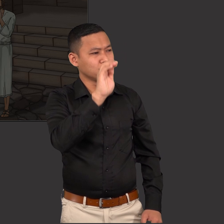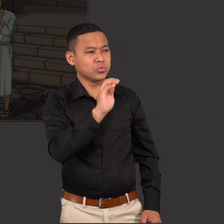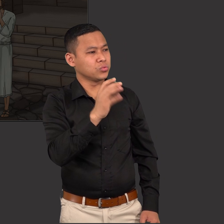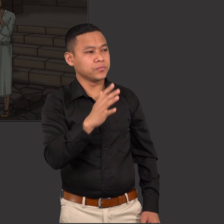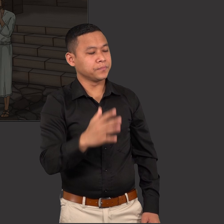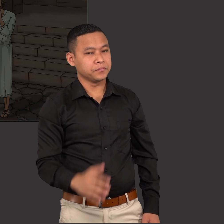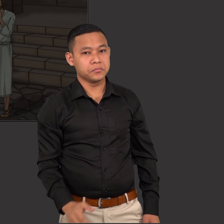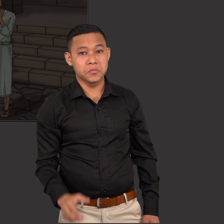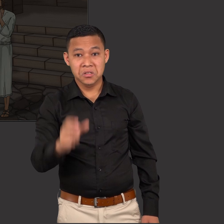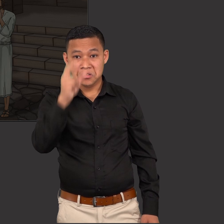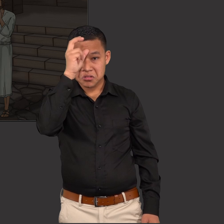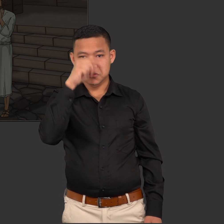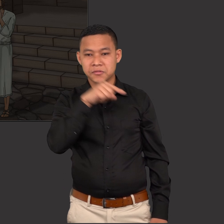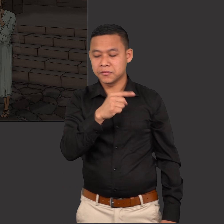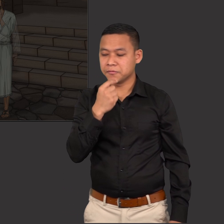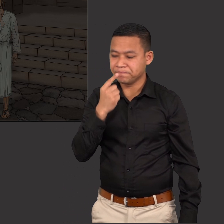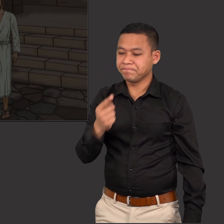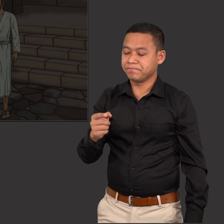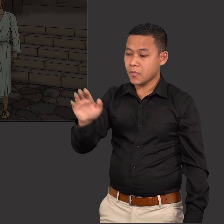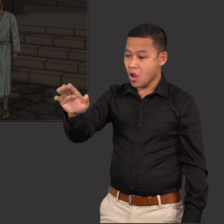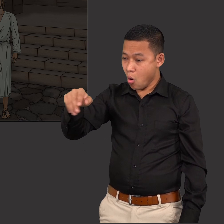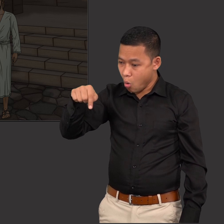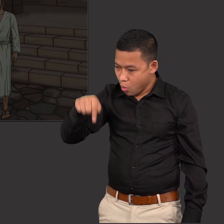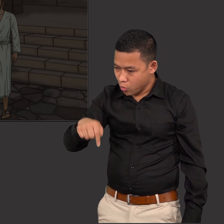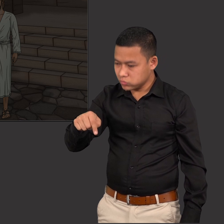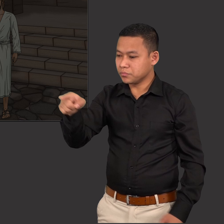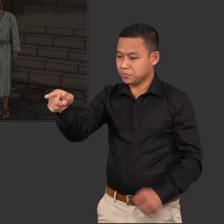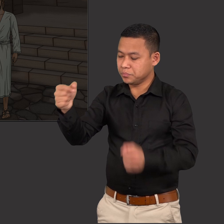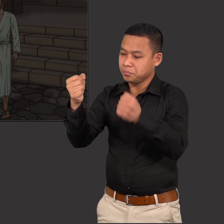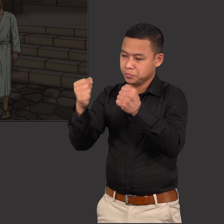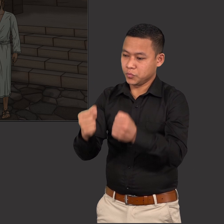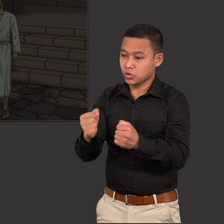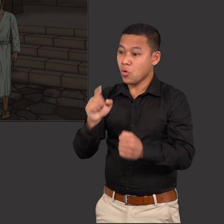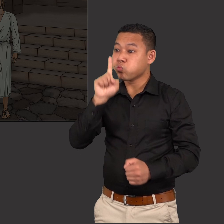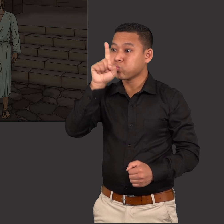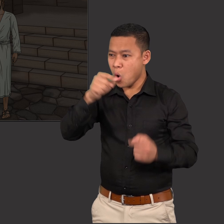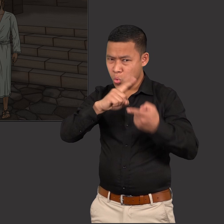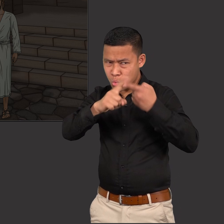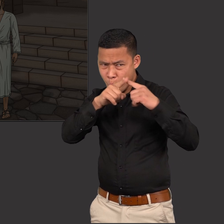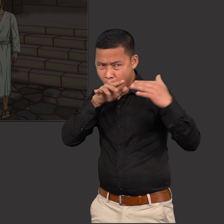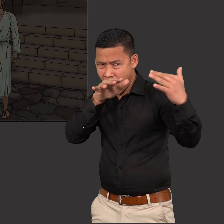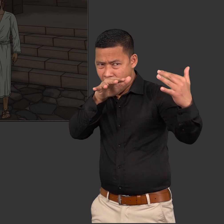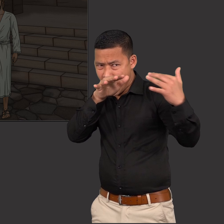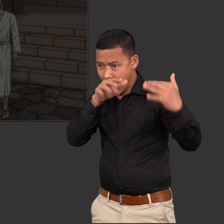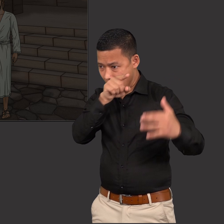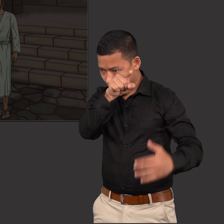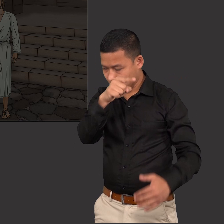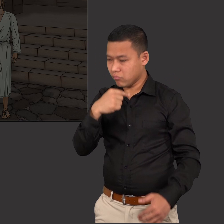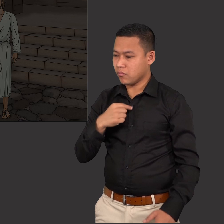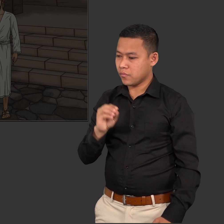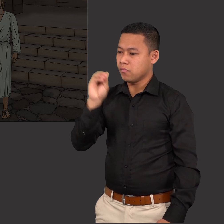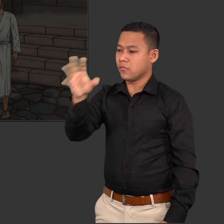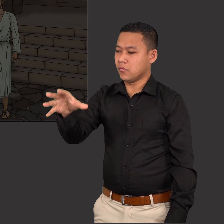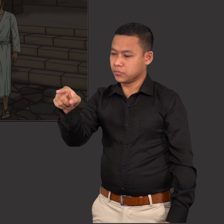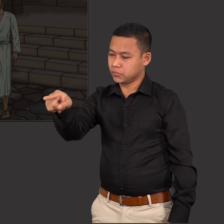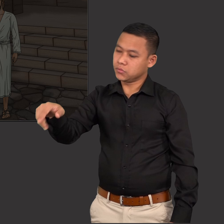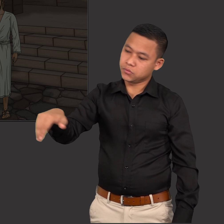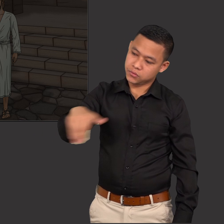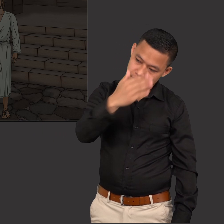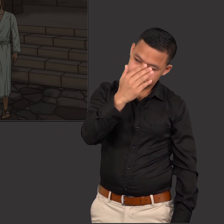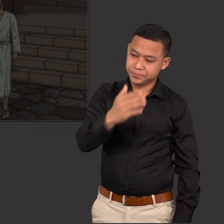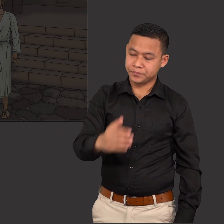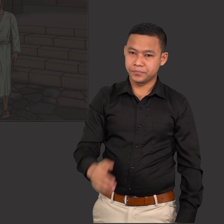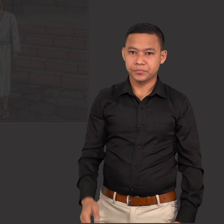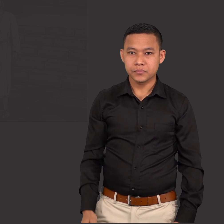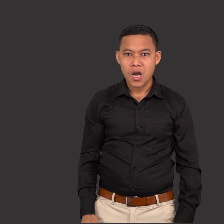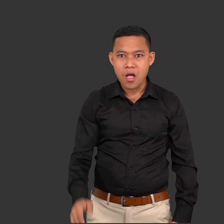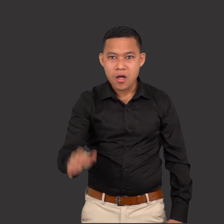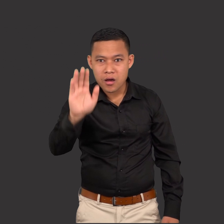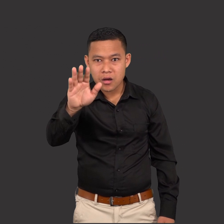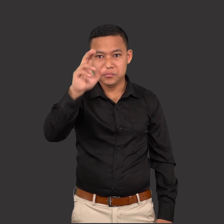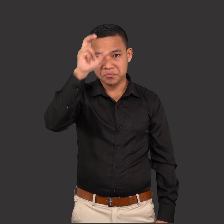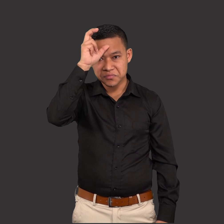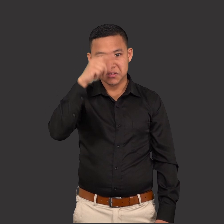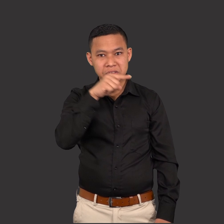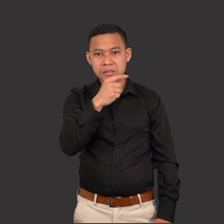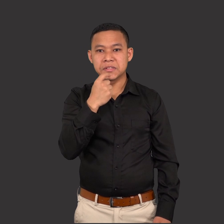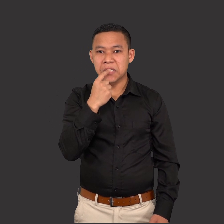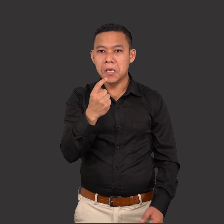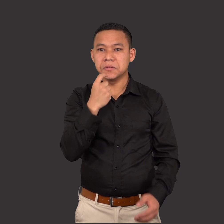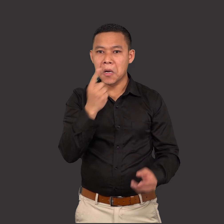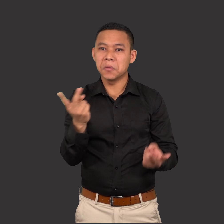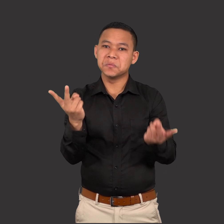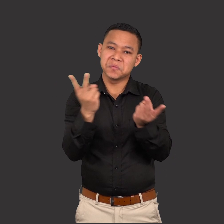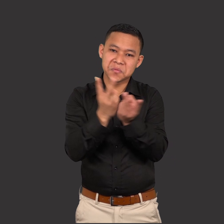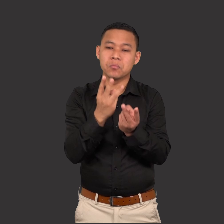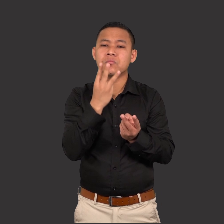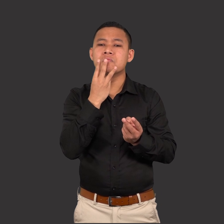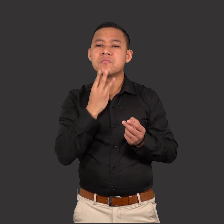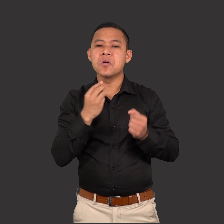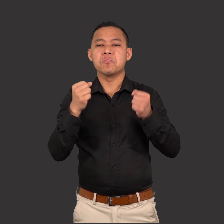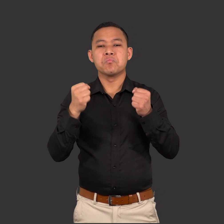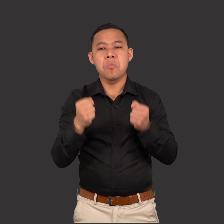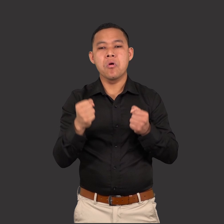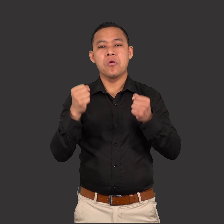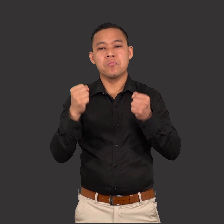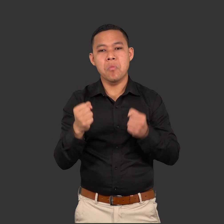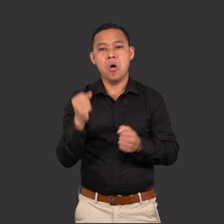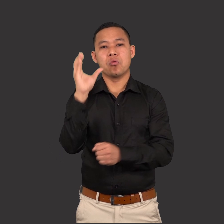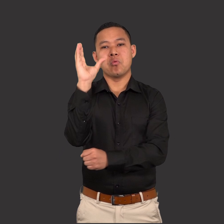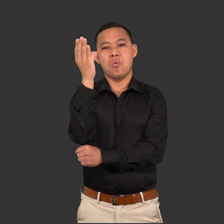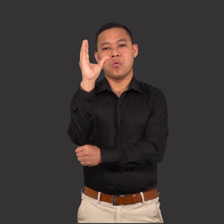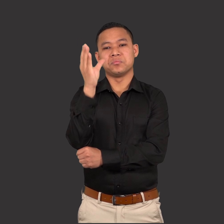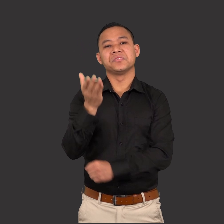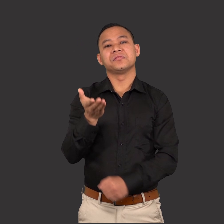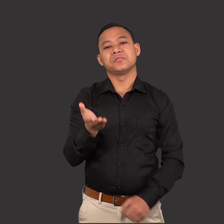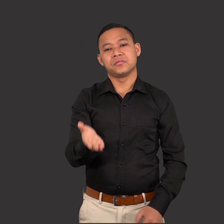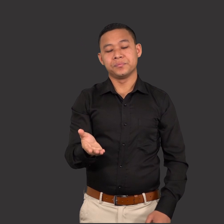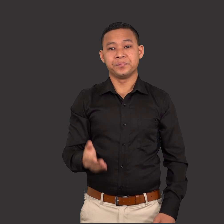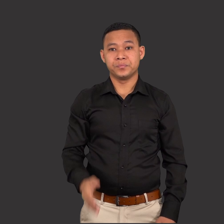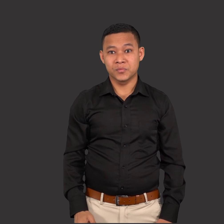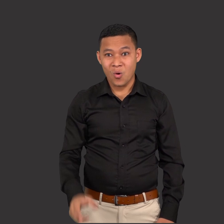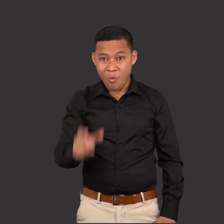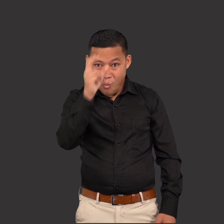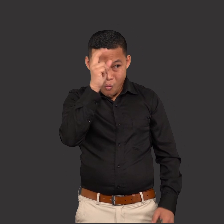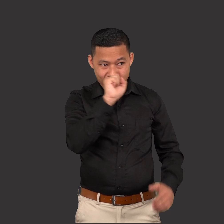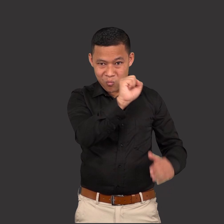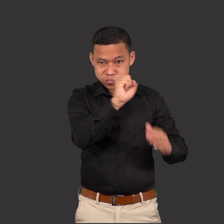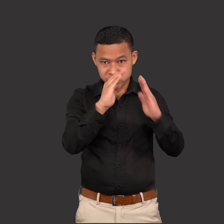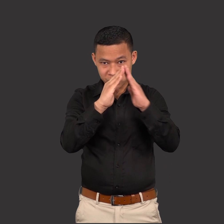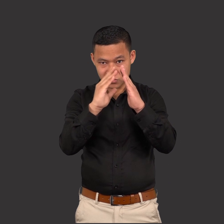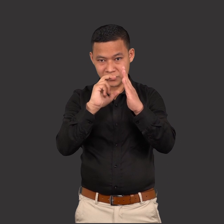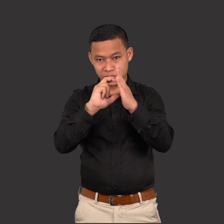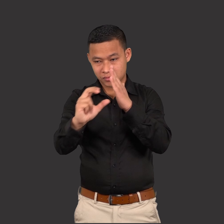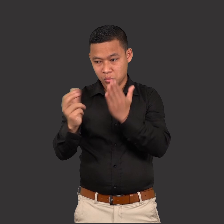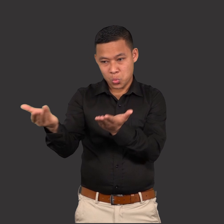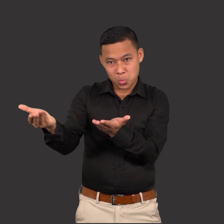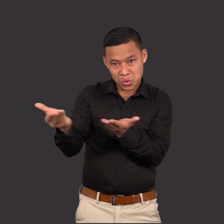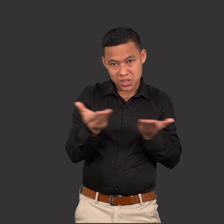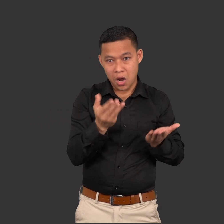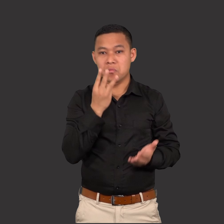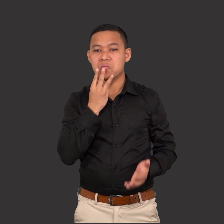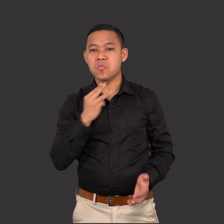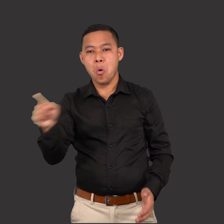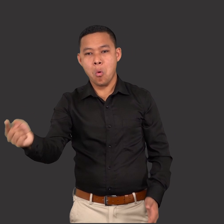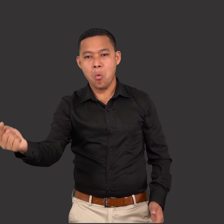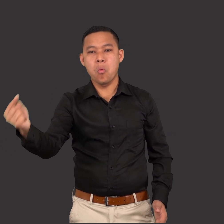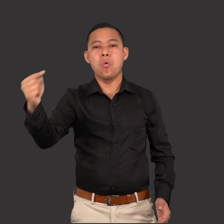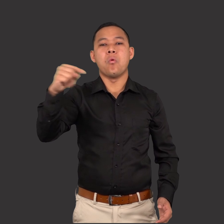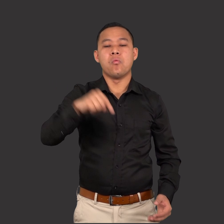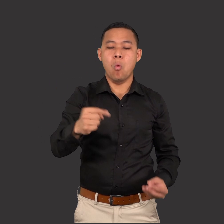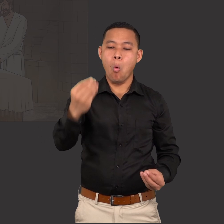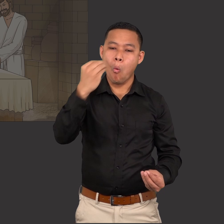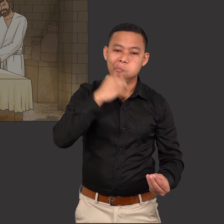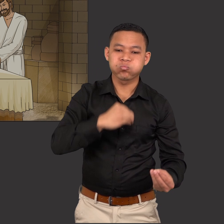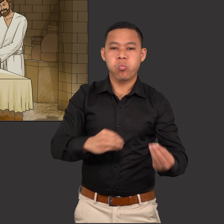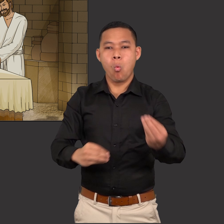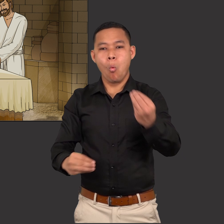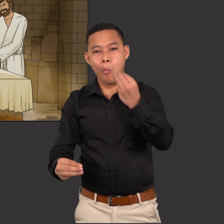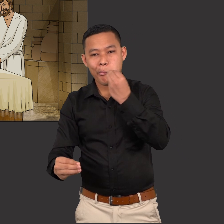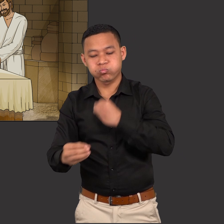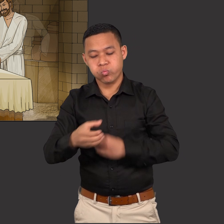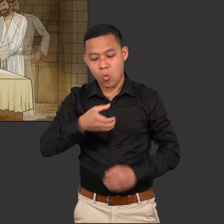“Stay here one more day,” David said to Uriah, “and tomorrow I will send you back.” So Uriah stayed in Jerusalem that day and the next.